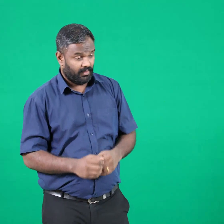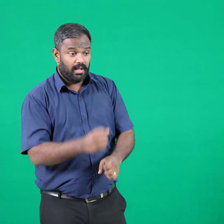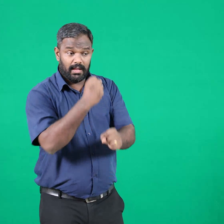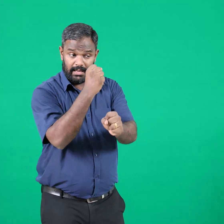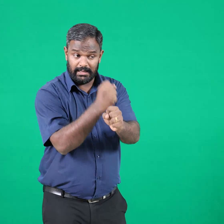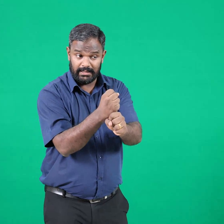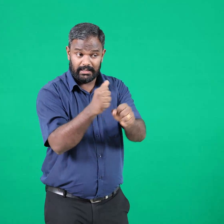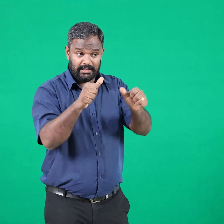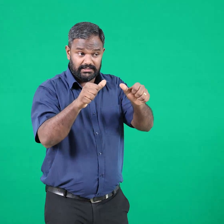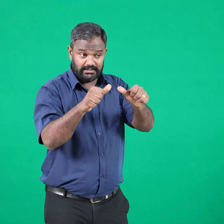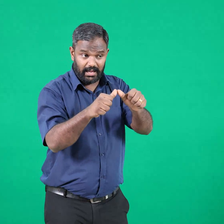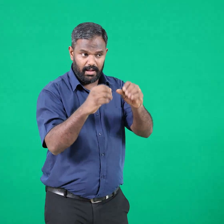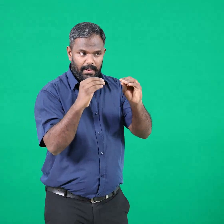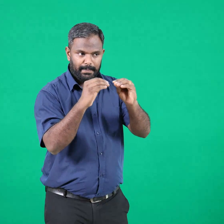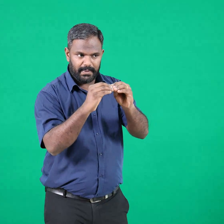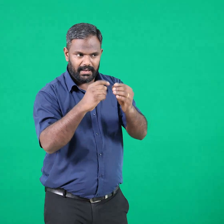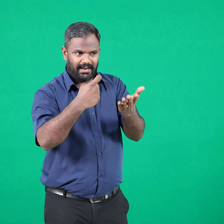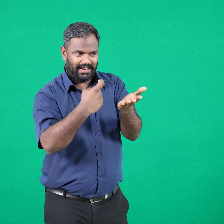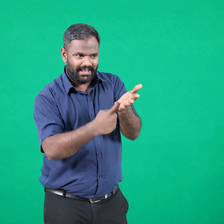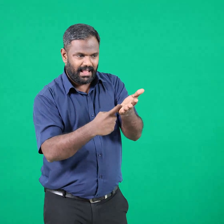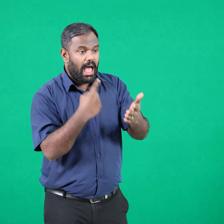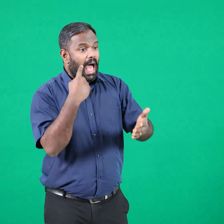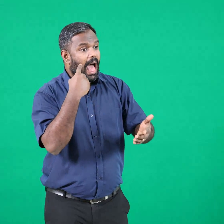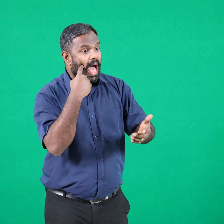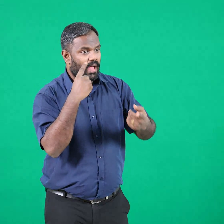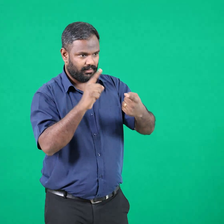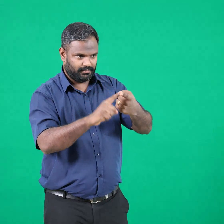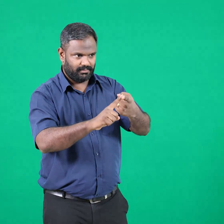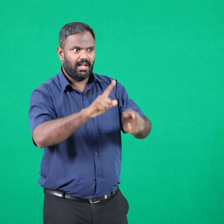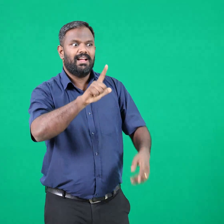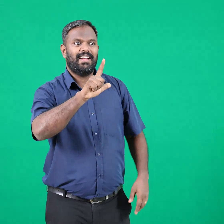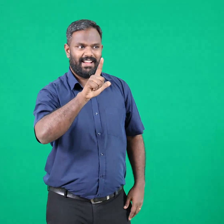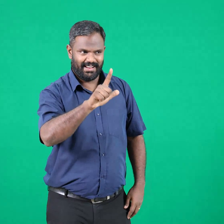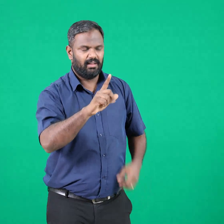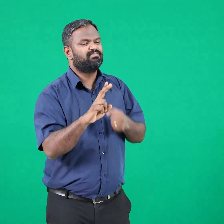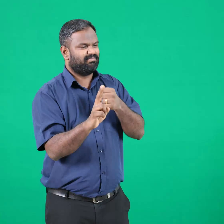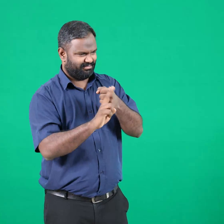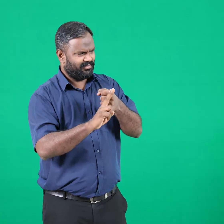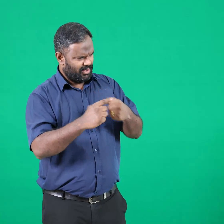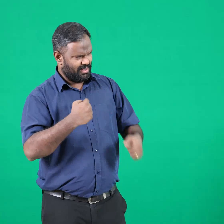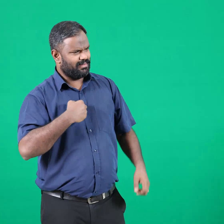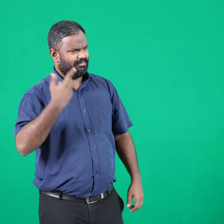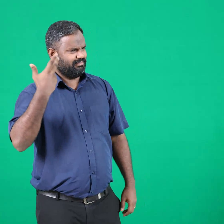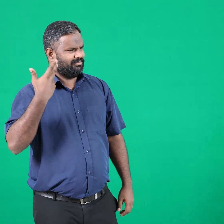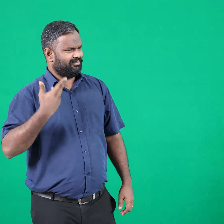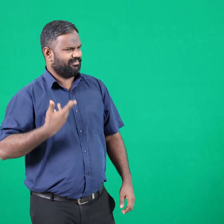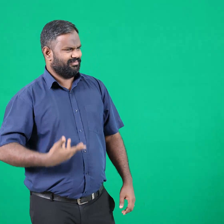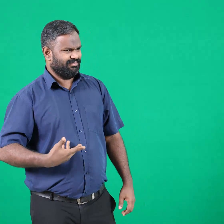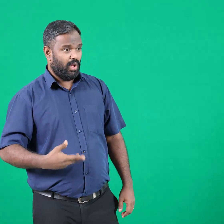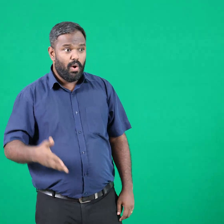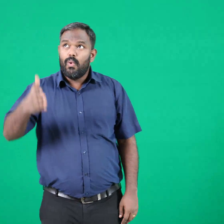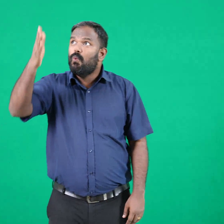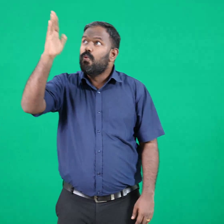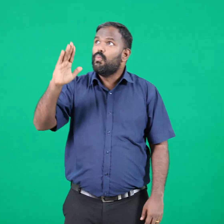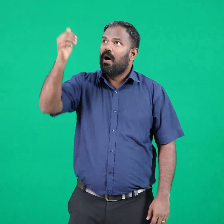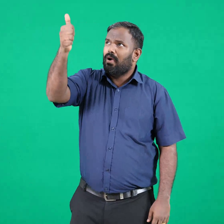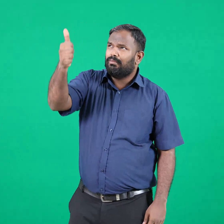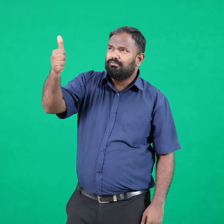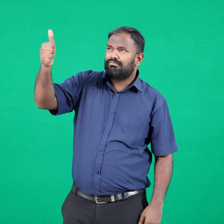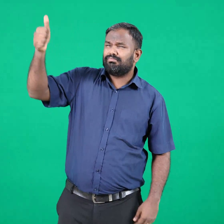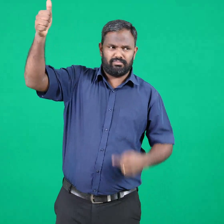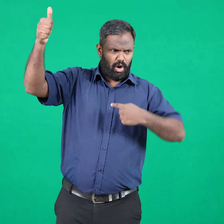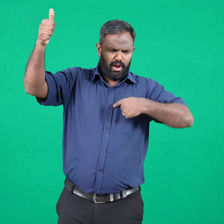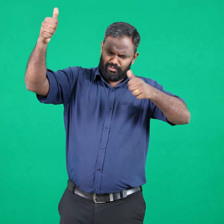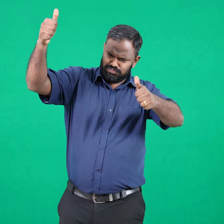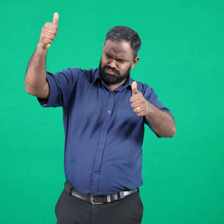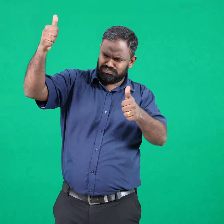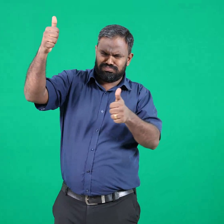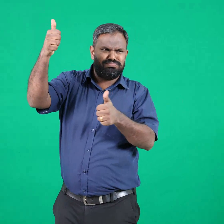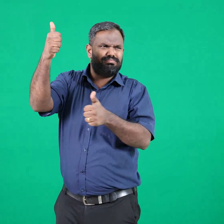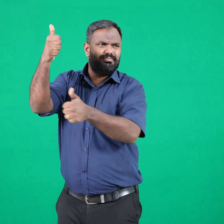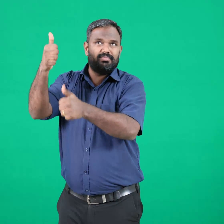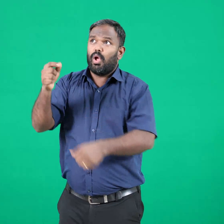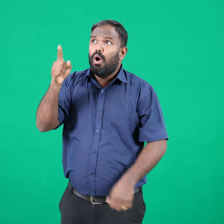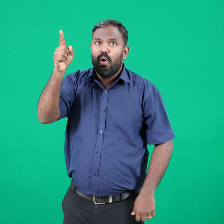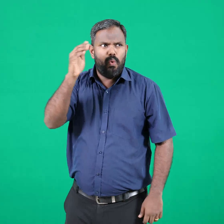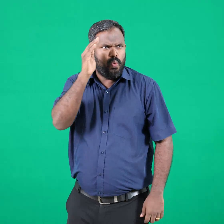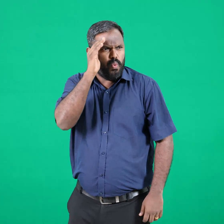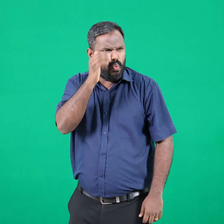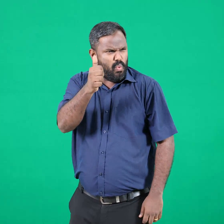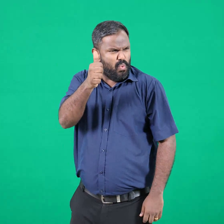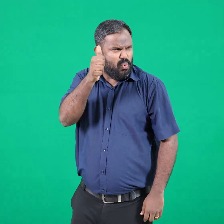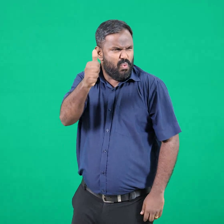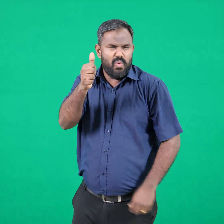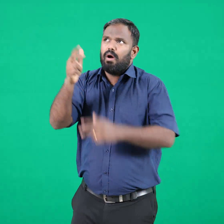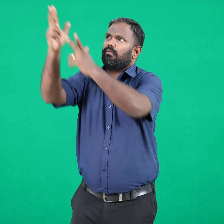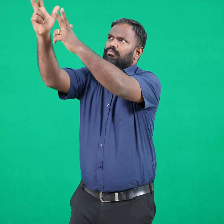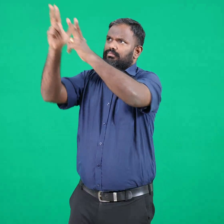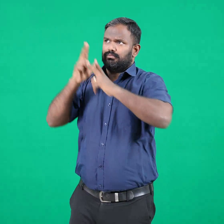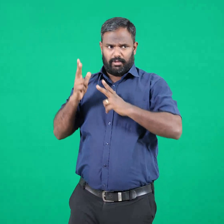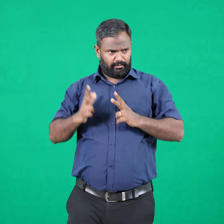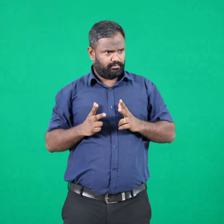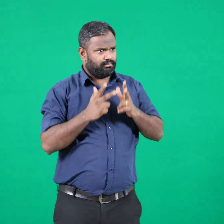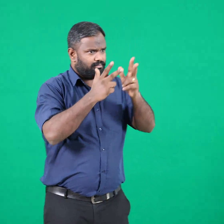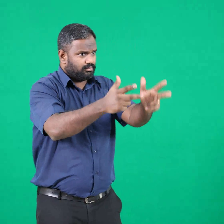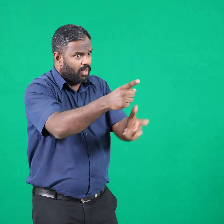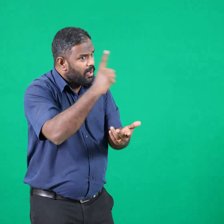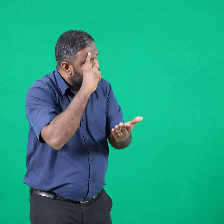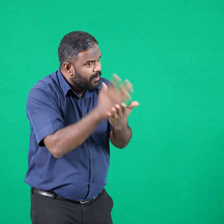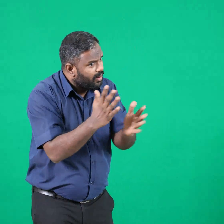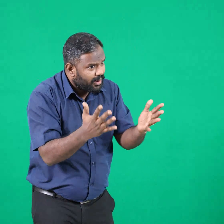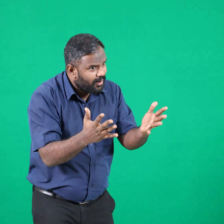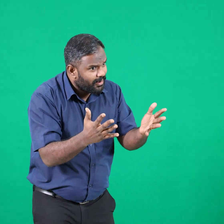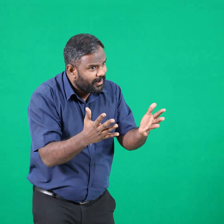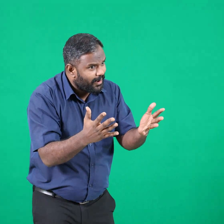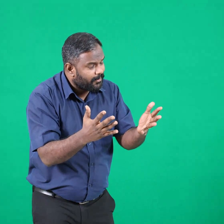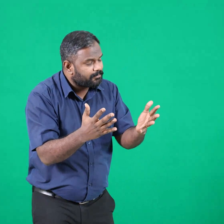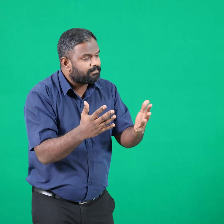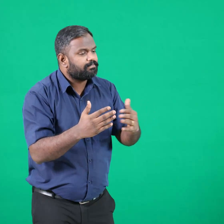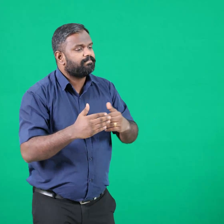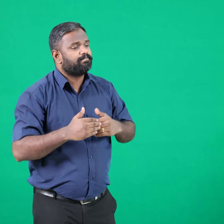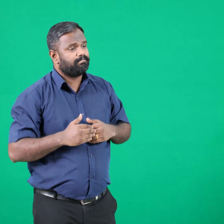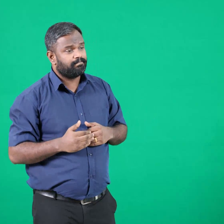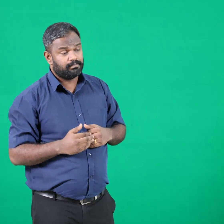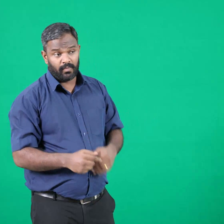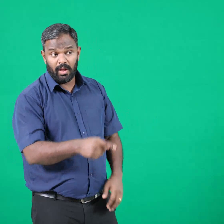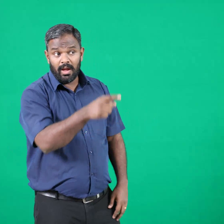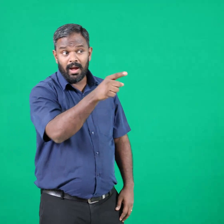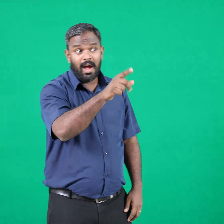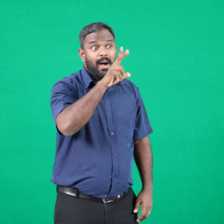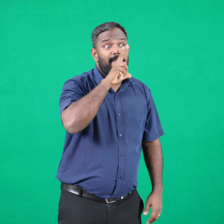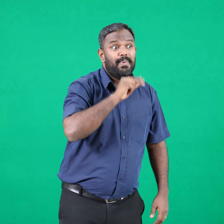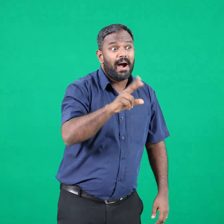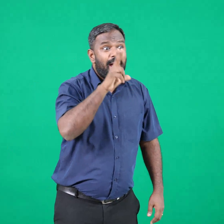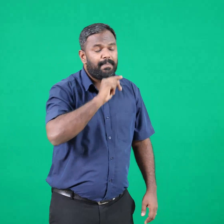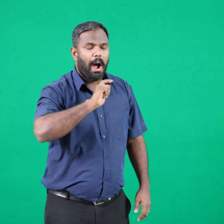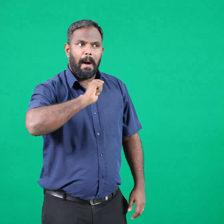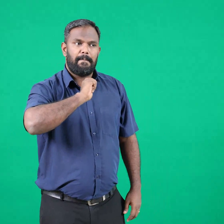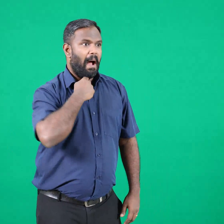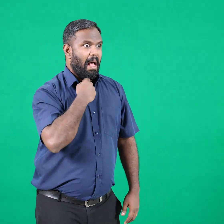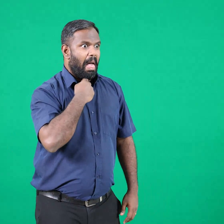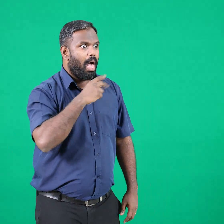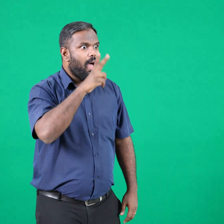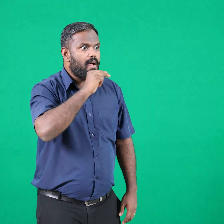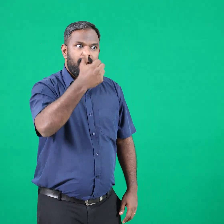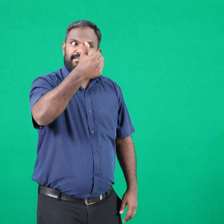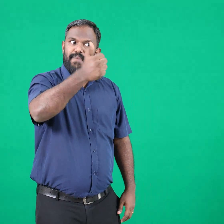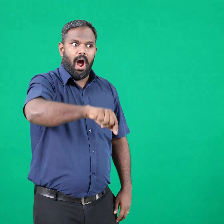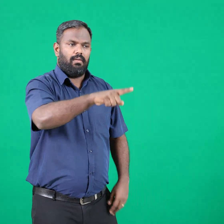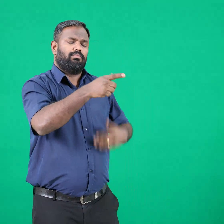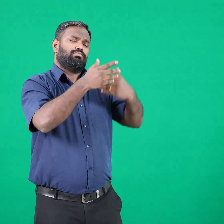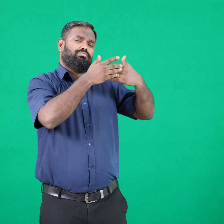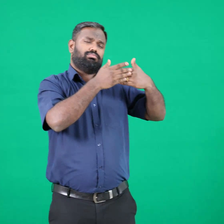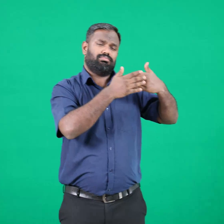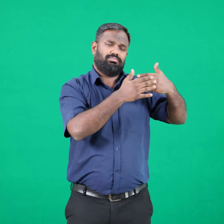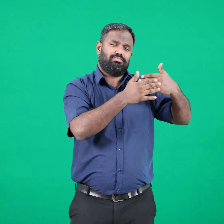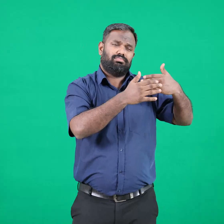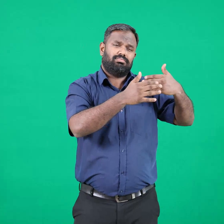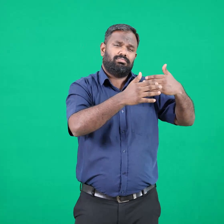" I stand in the presence of God, and I have been sent to speak to you and to bring you this good news.